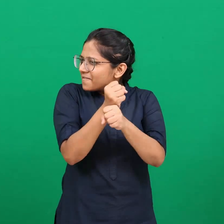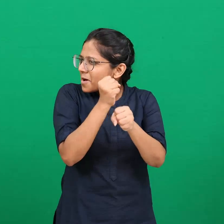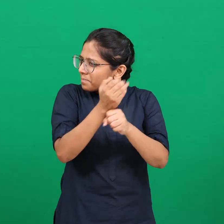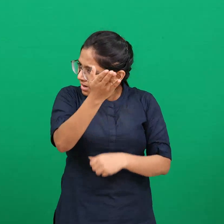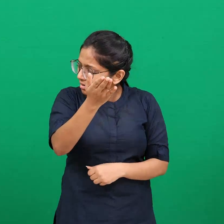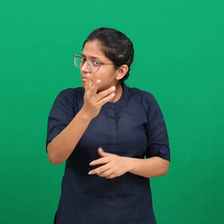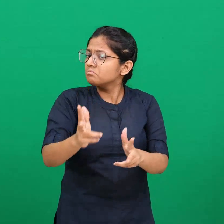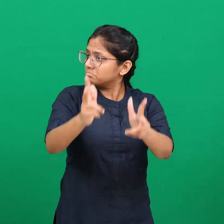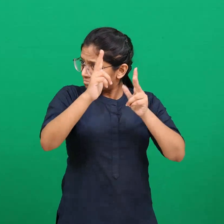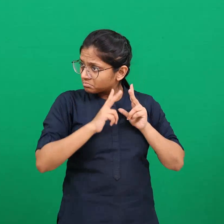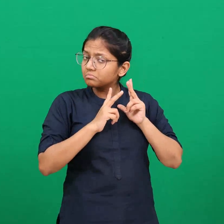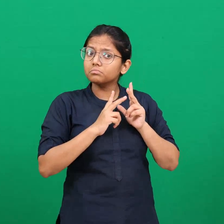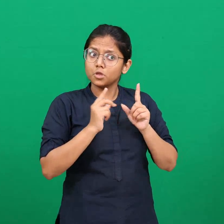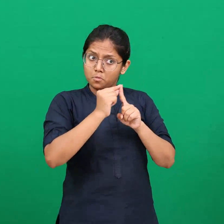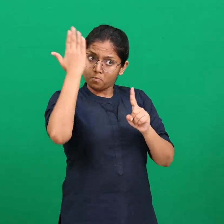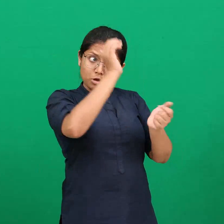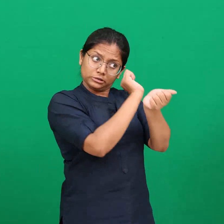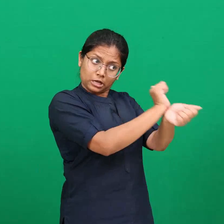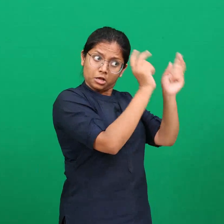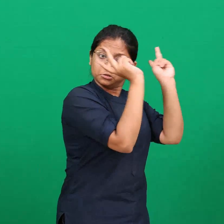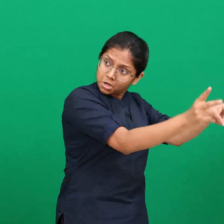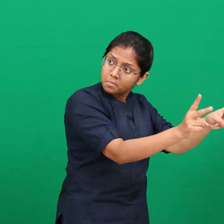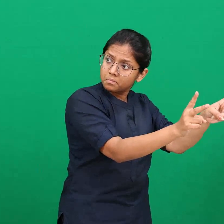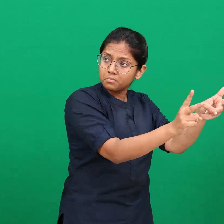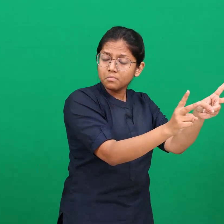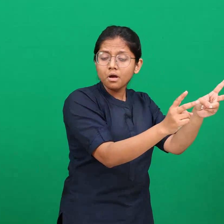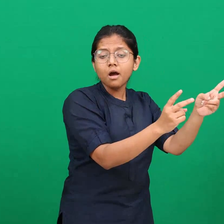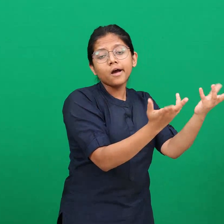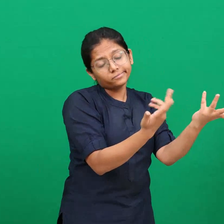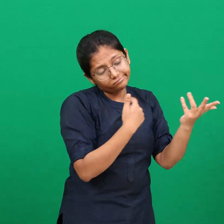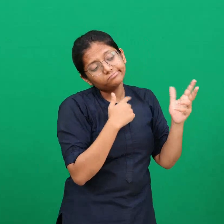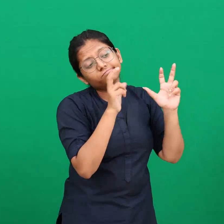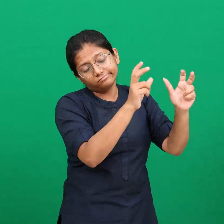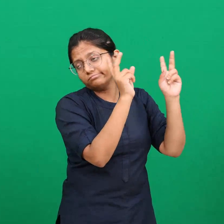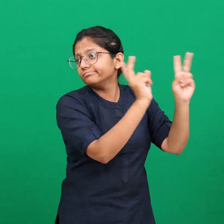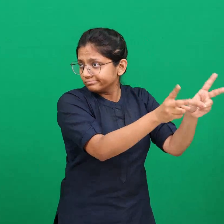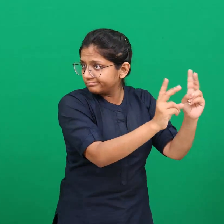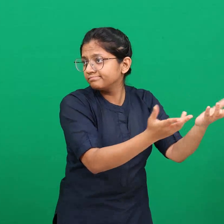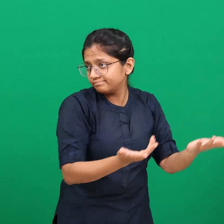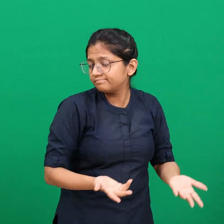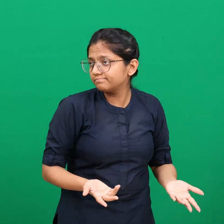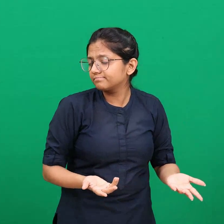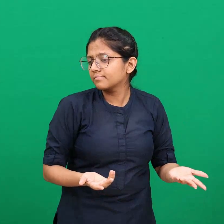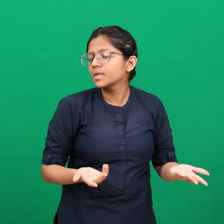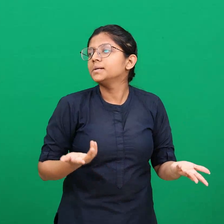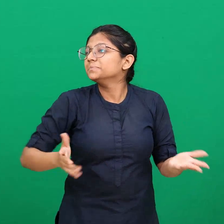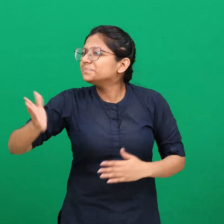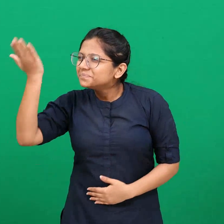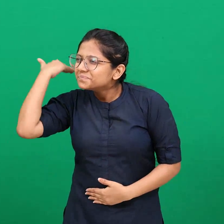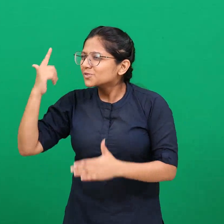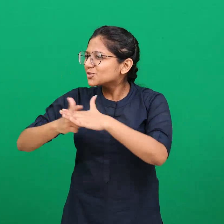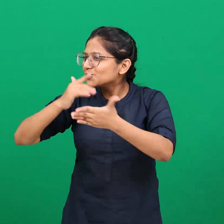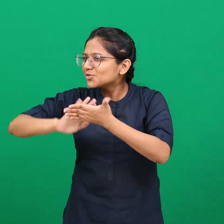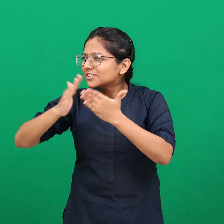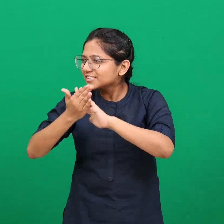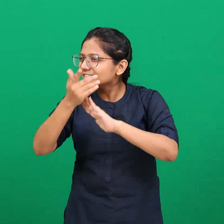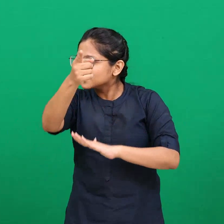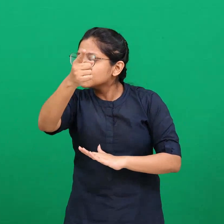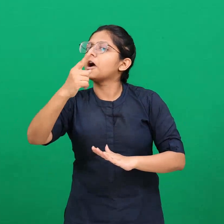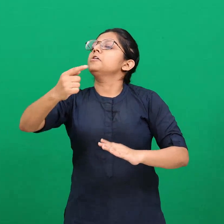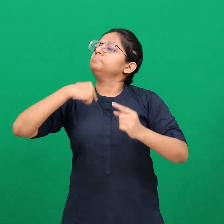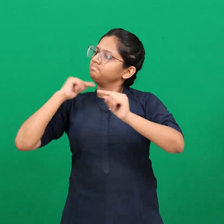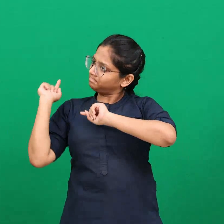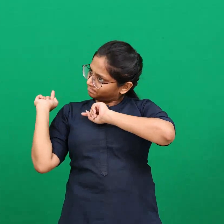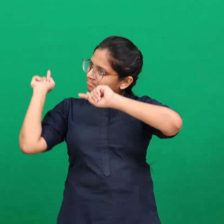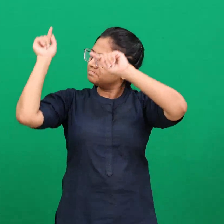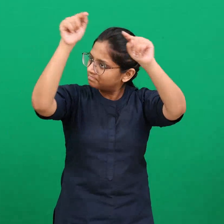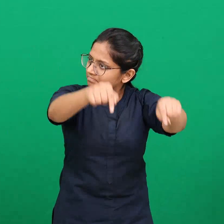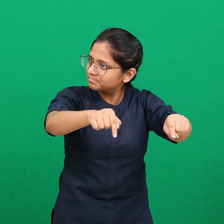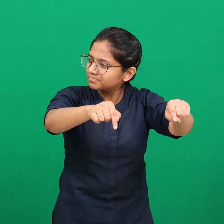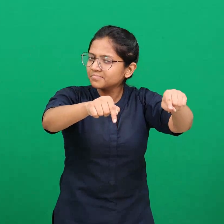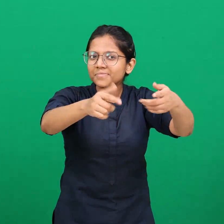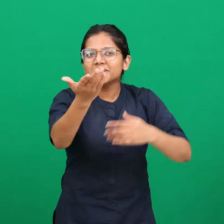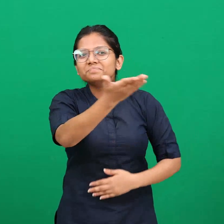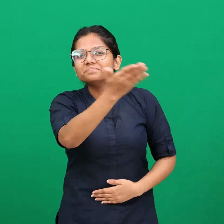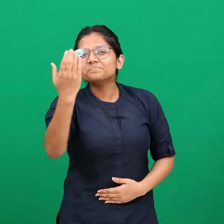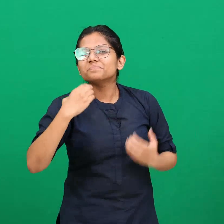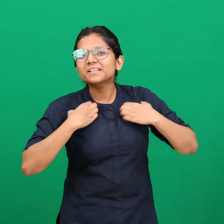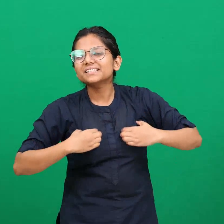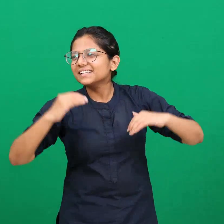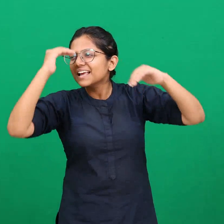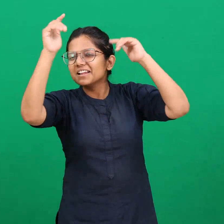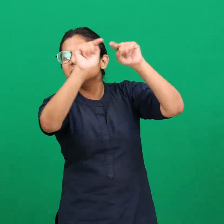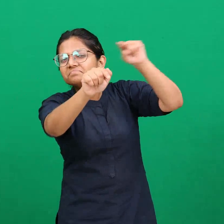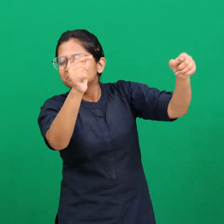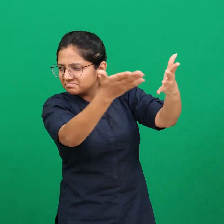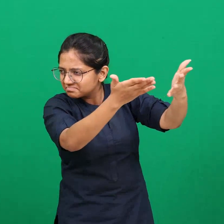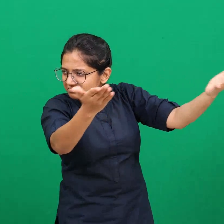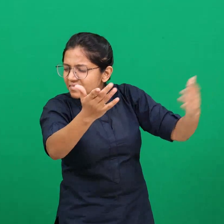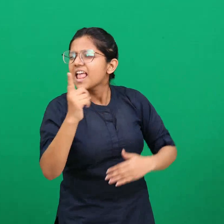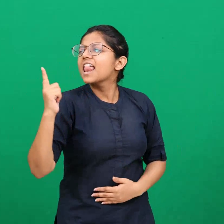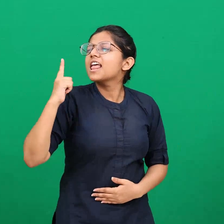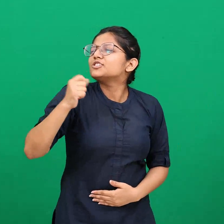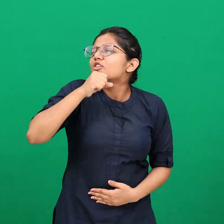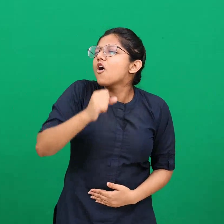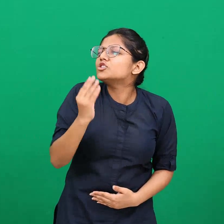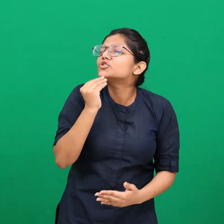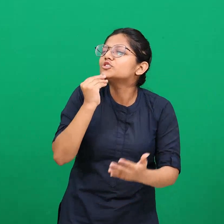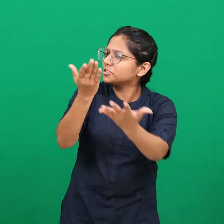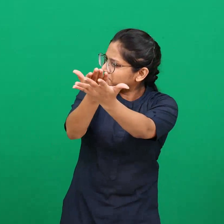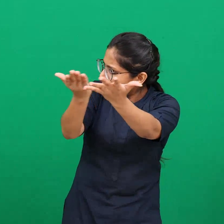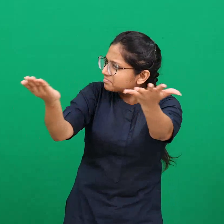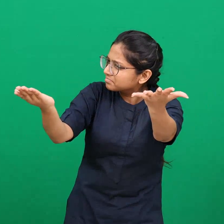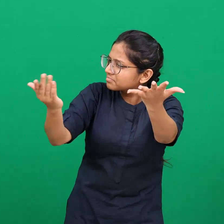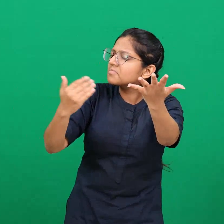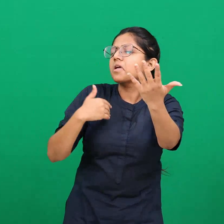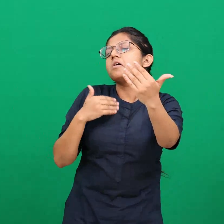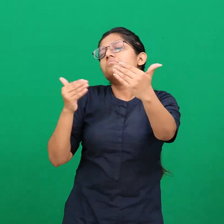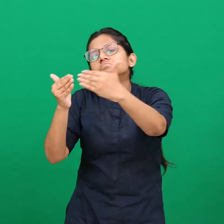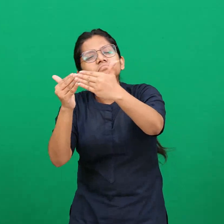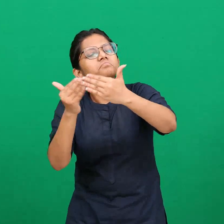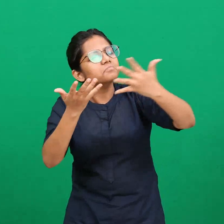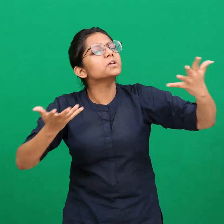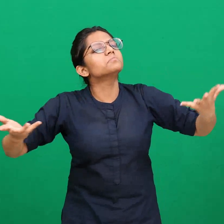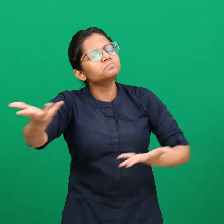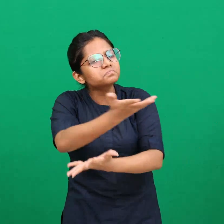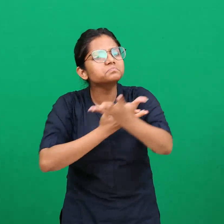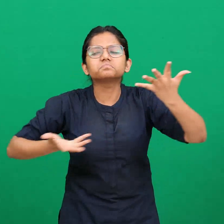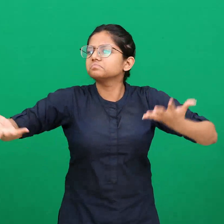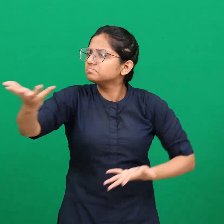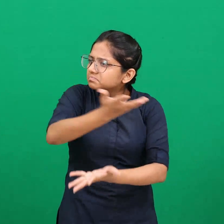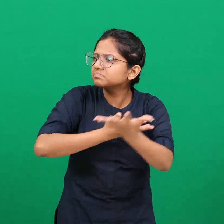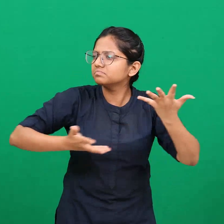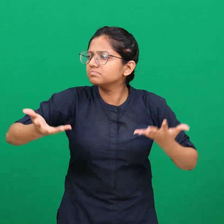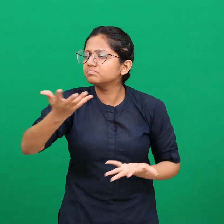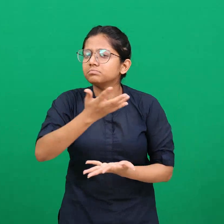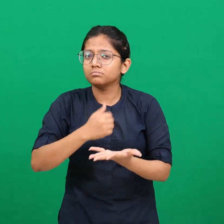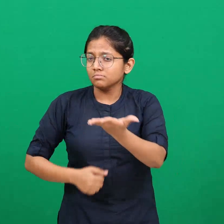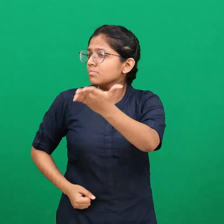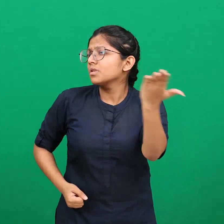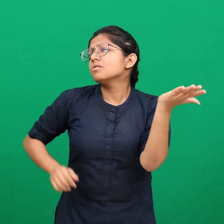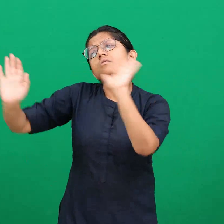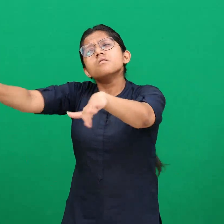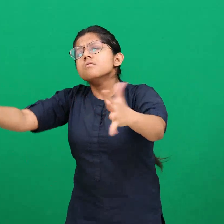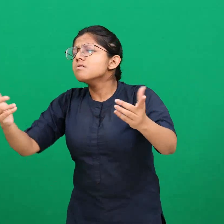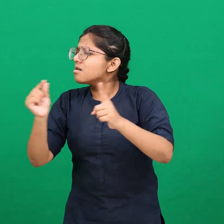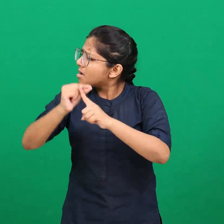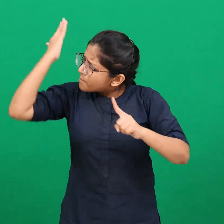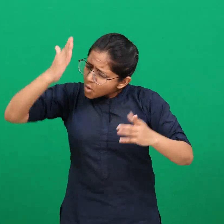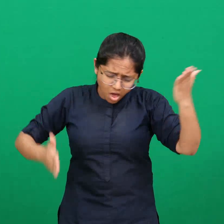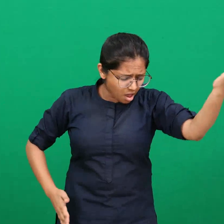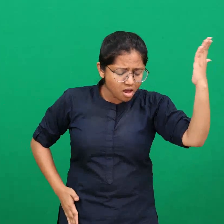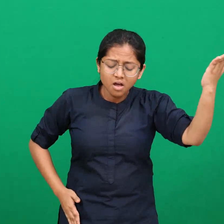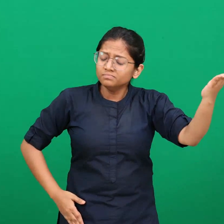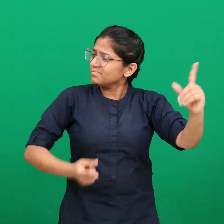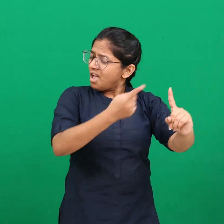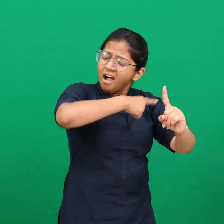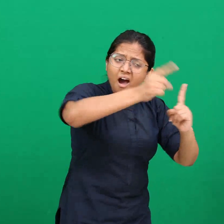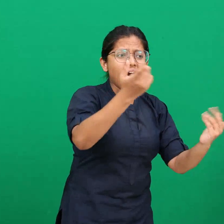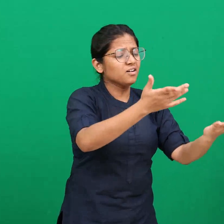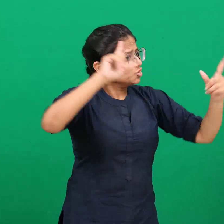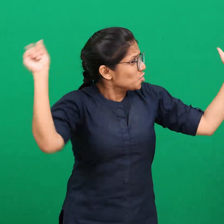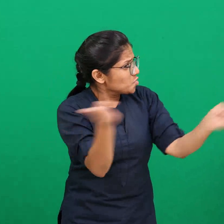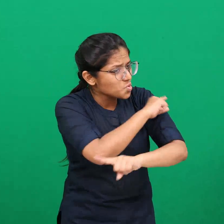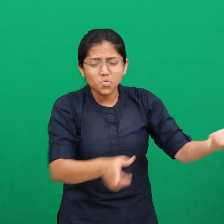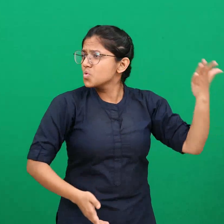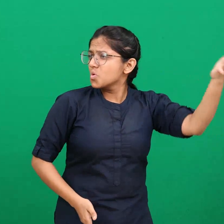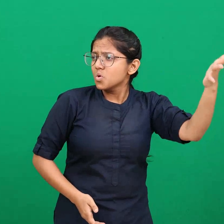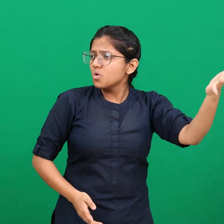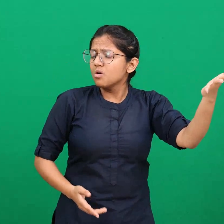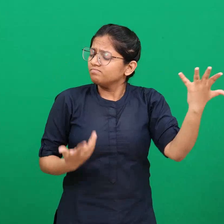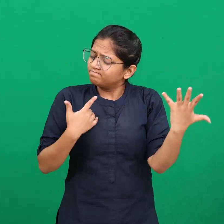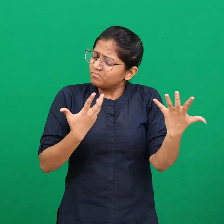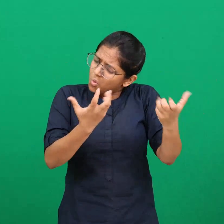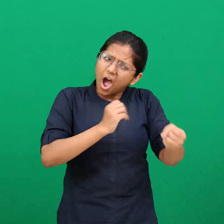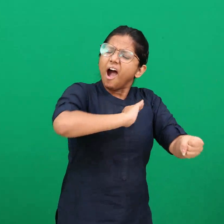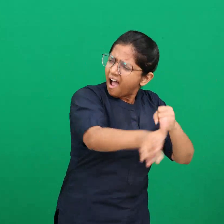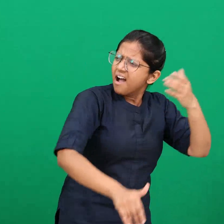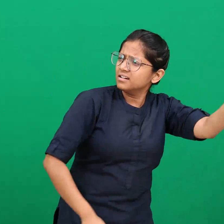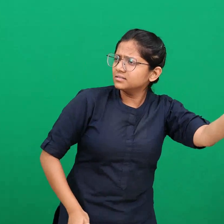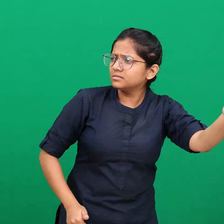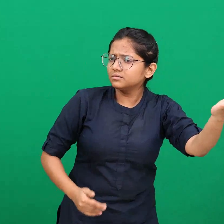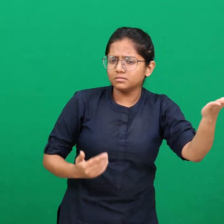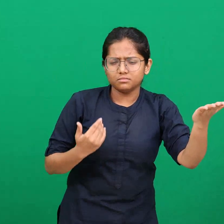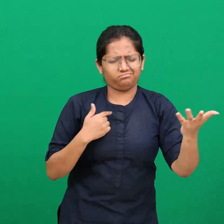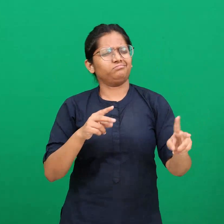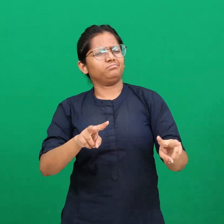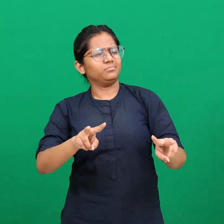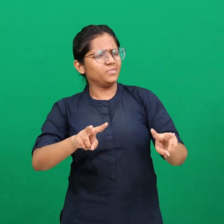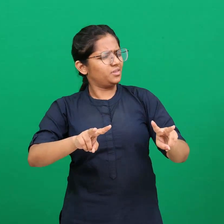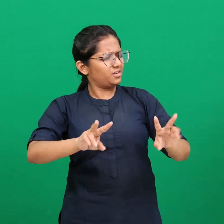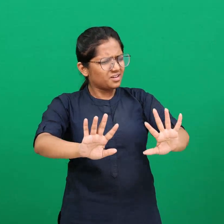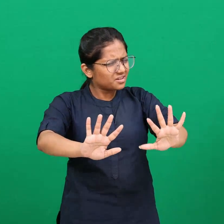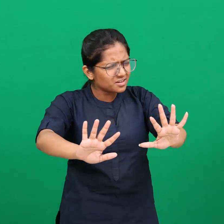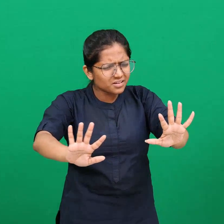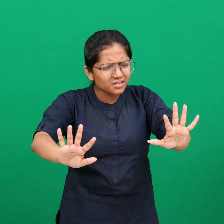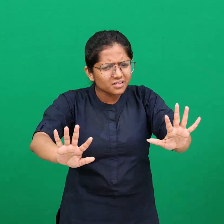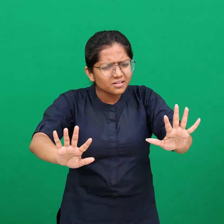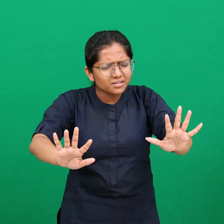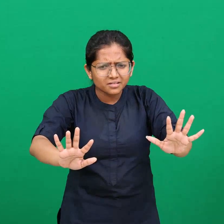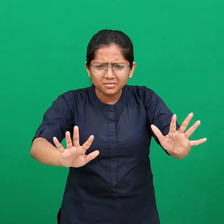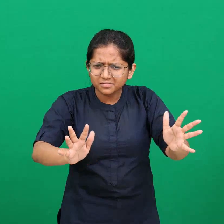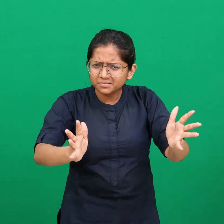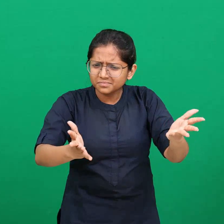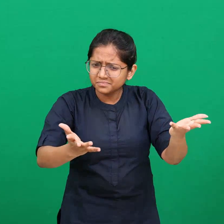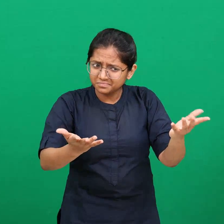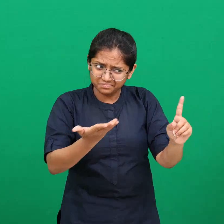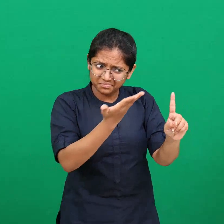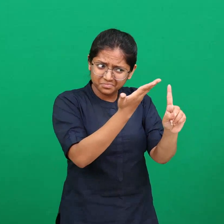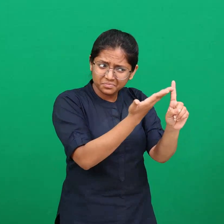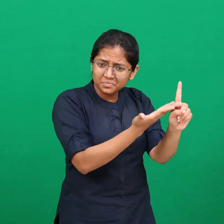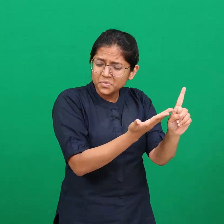While I was in Jerusalem, the chief priests and elders of the Jews presented their case and requested a judgment against him.